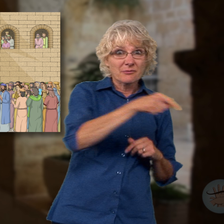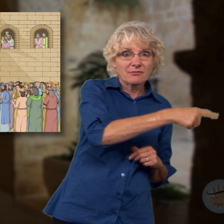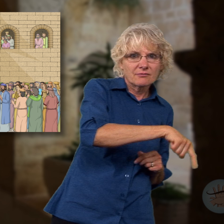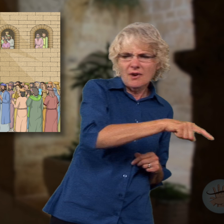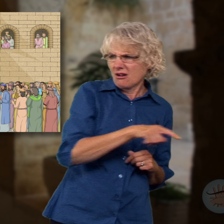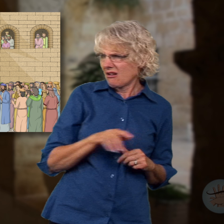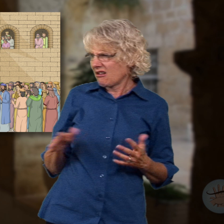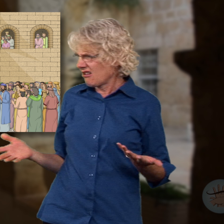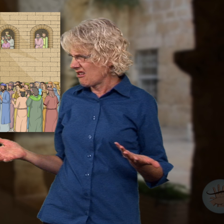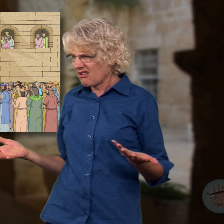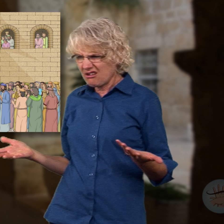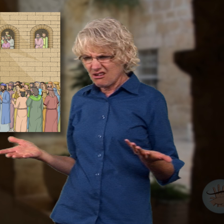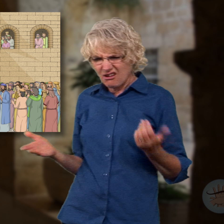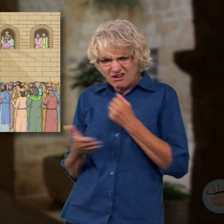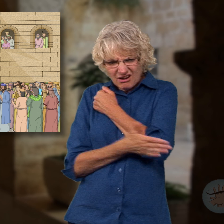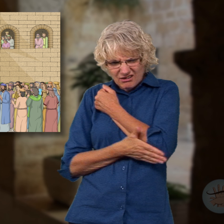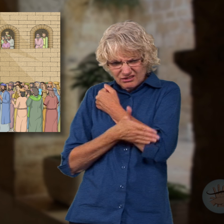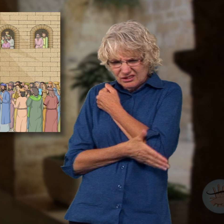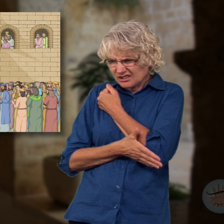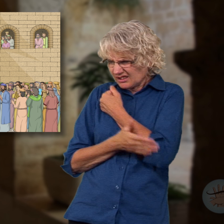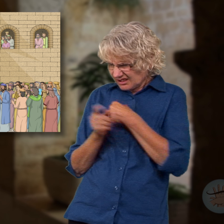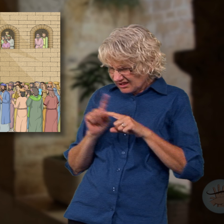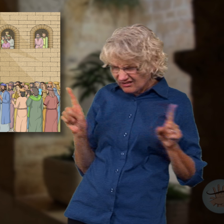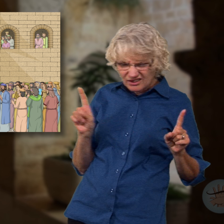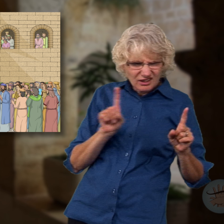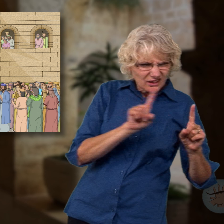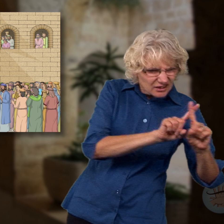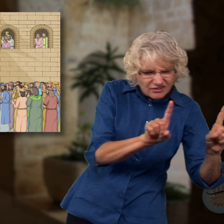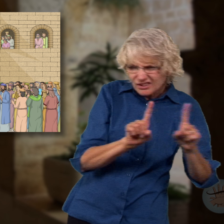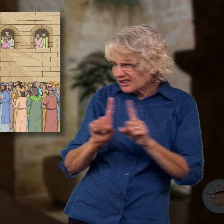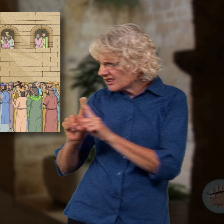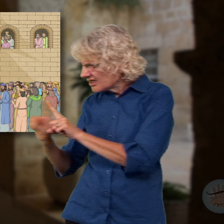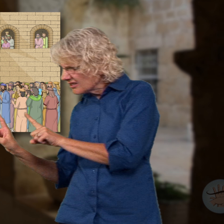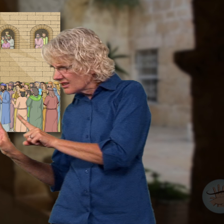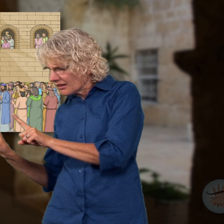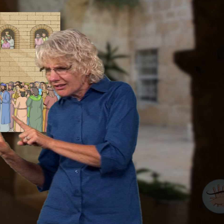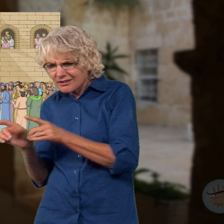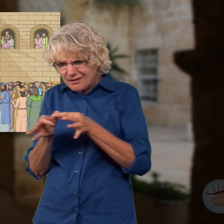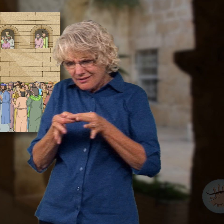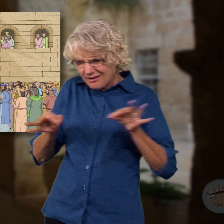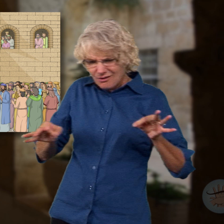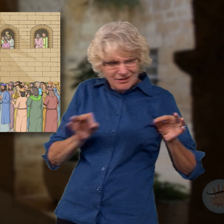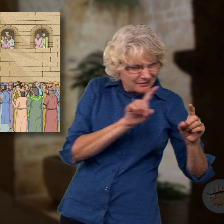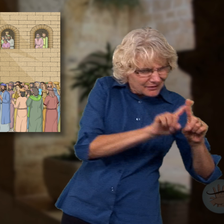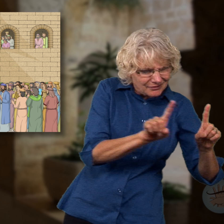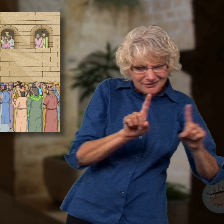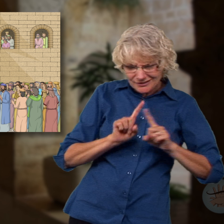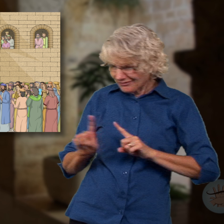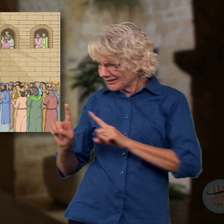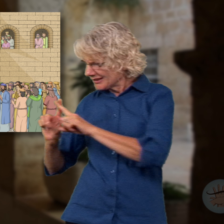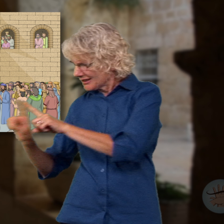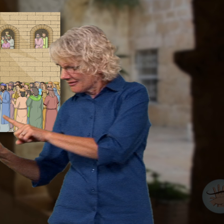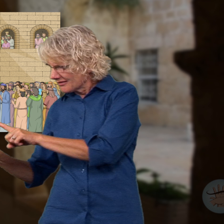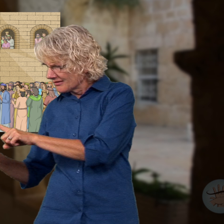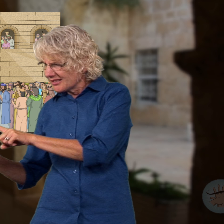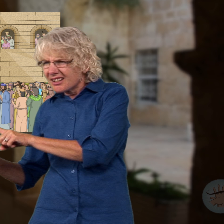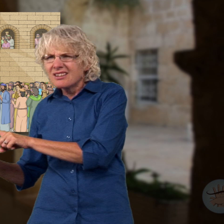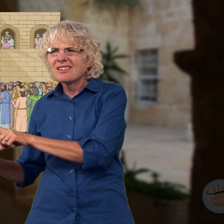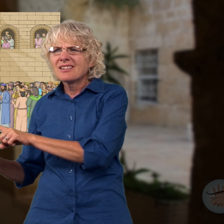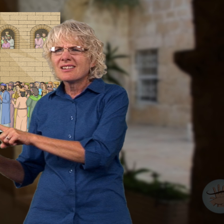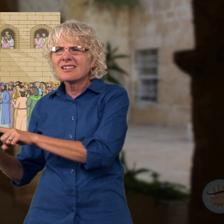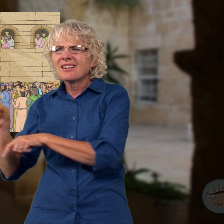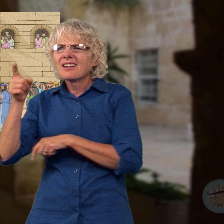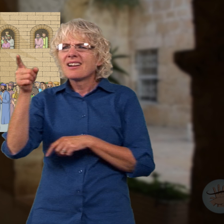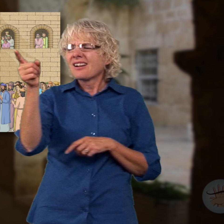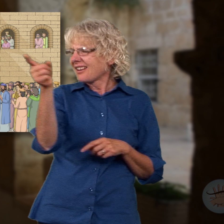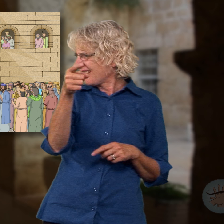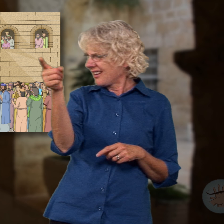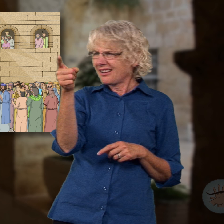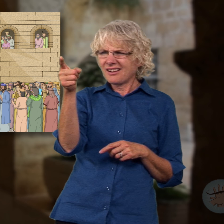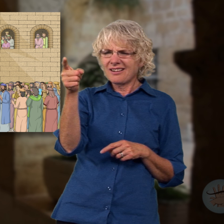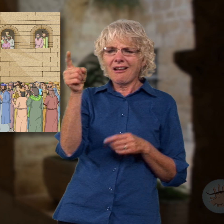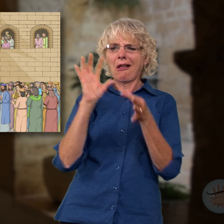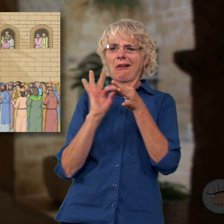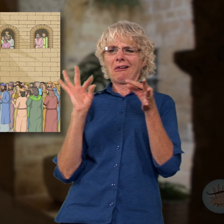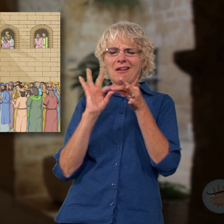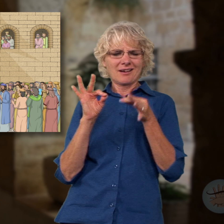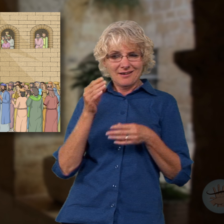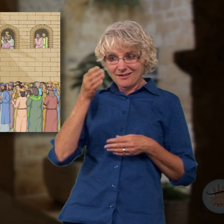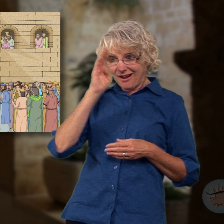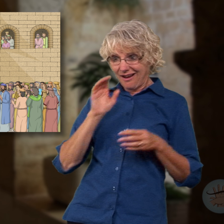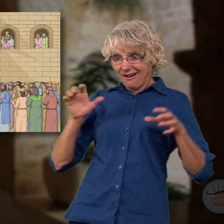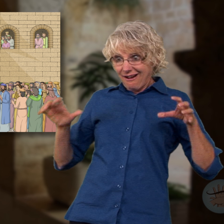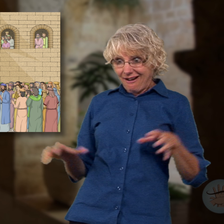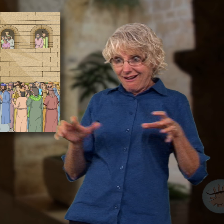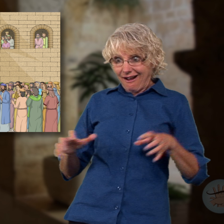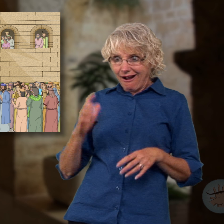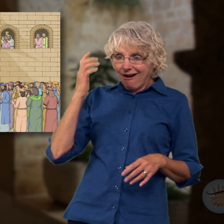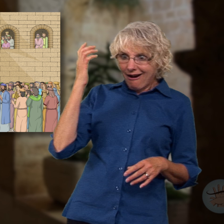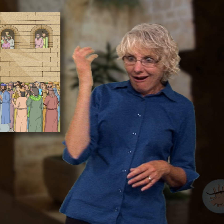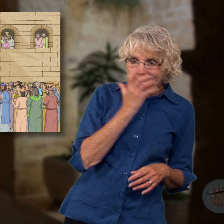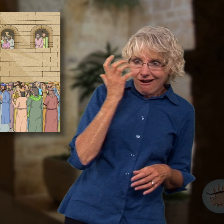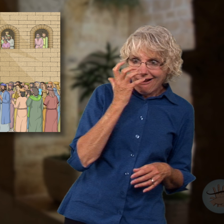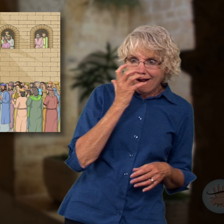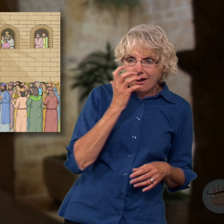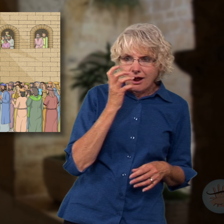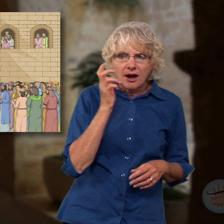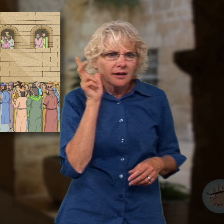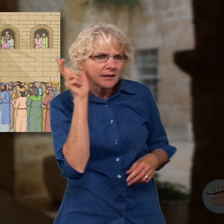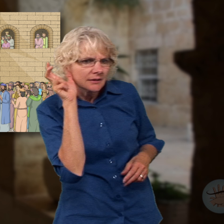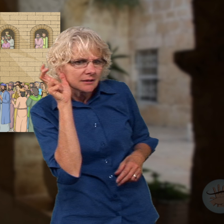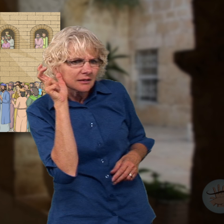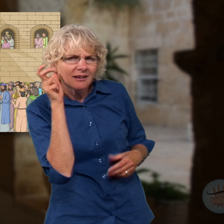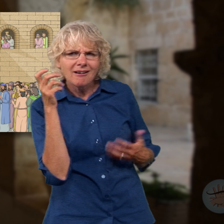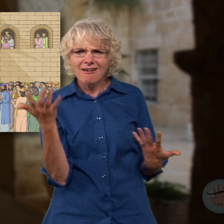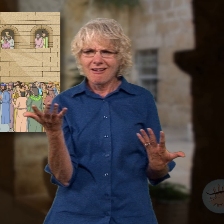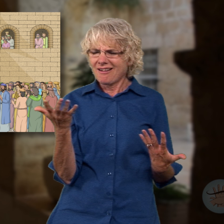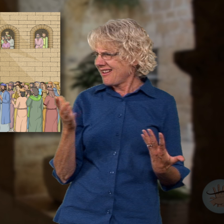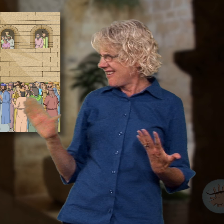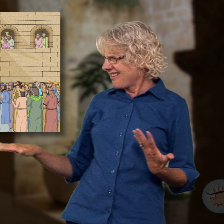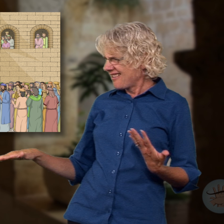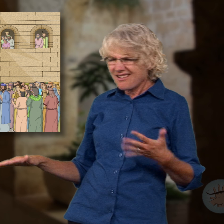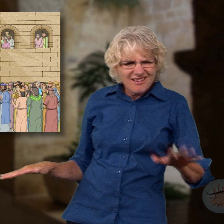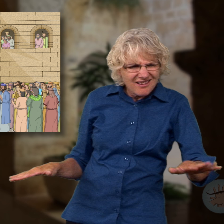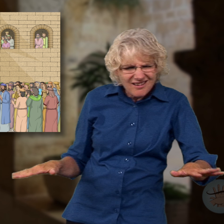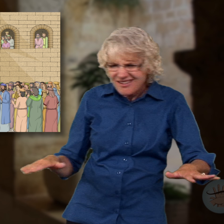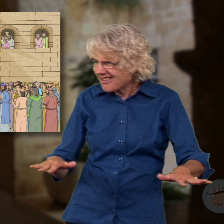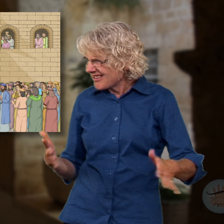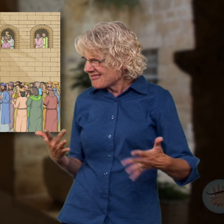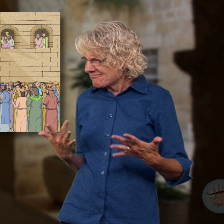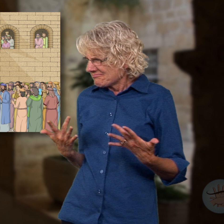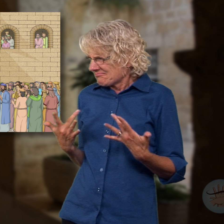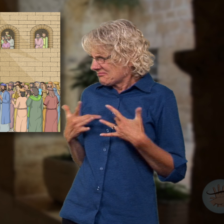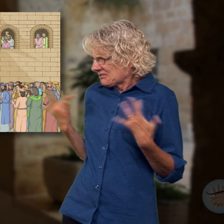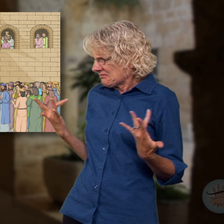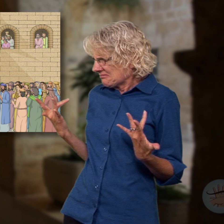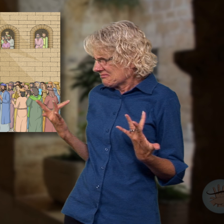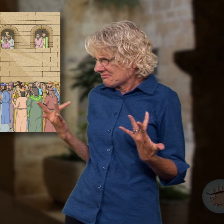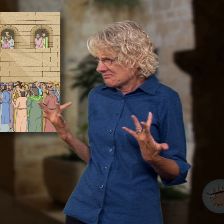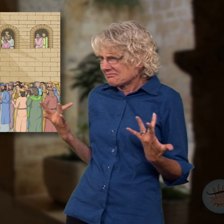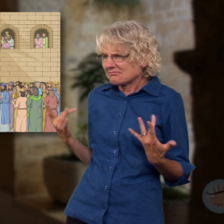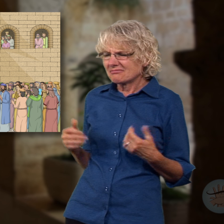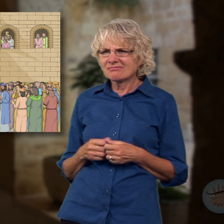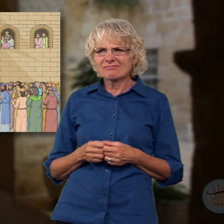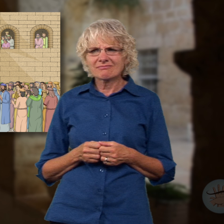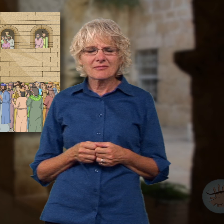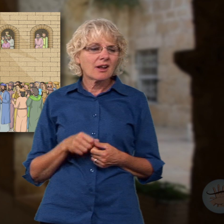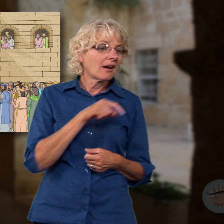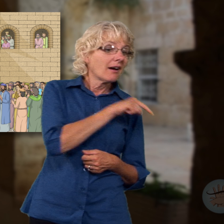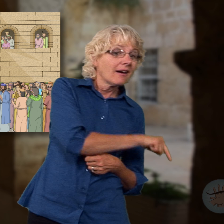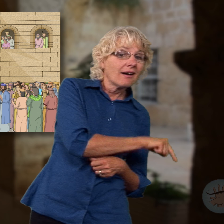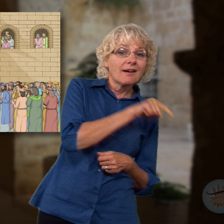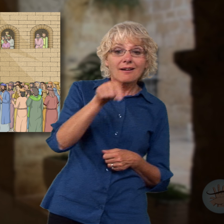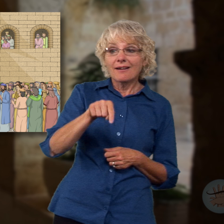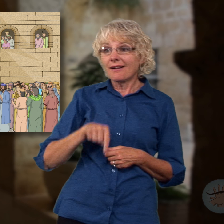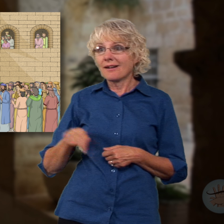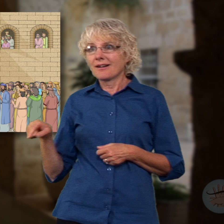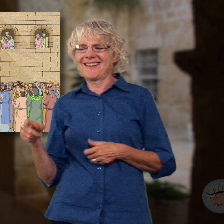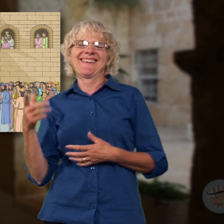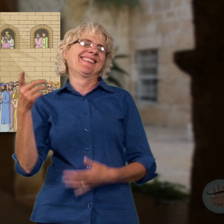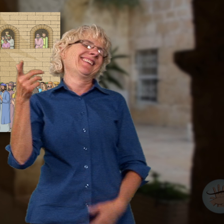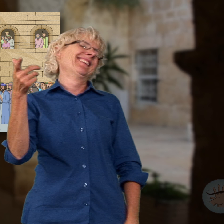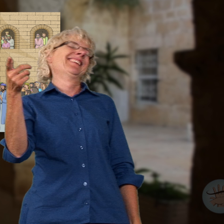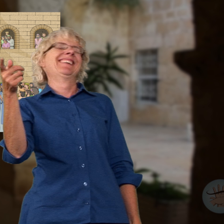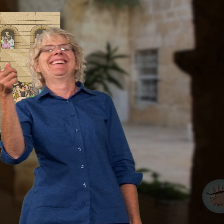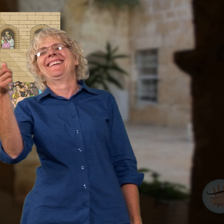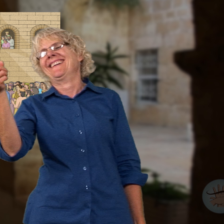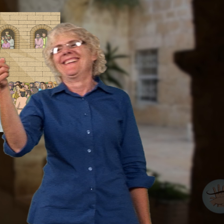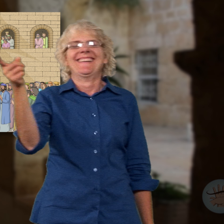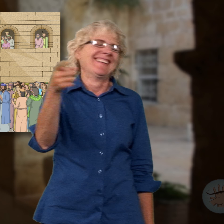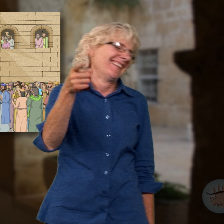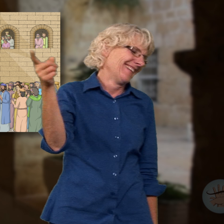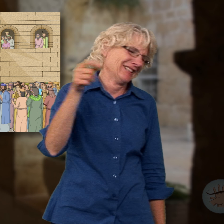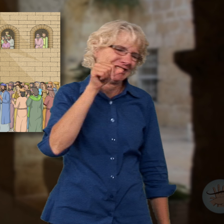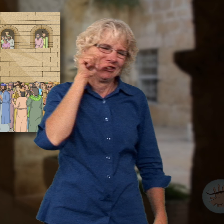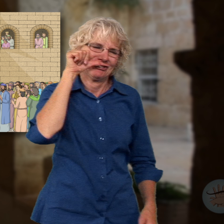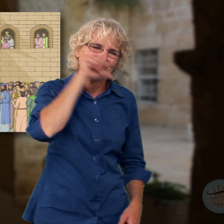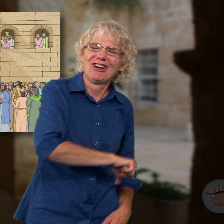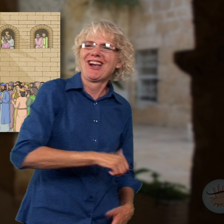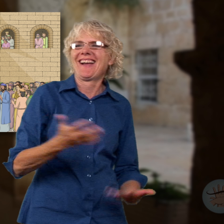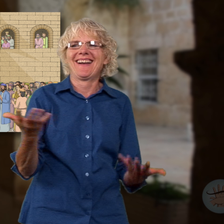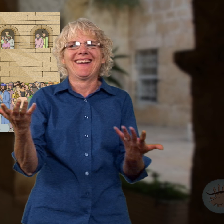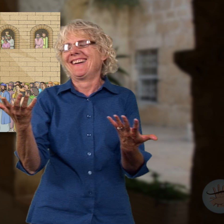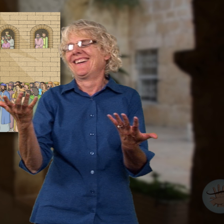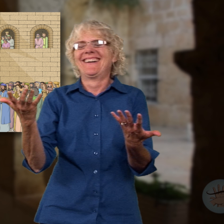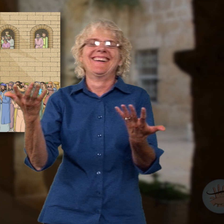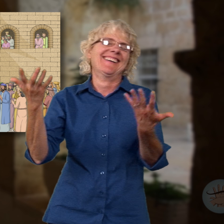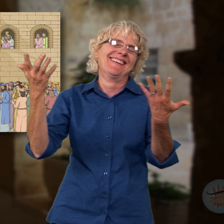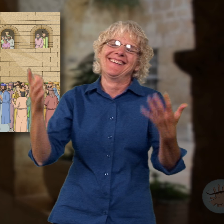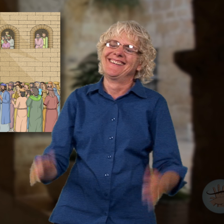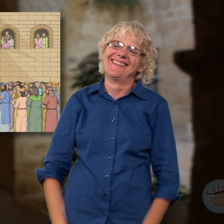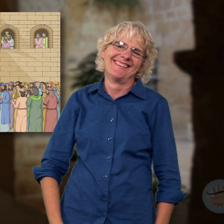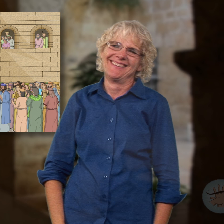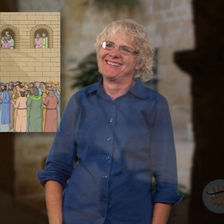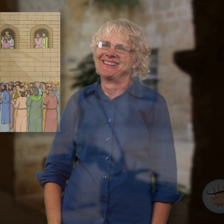Cretans and Arabs—we hear them declaring the wonders of God in our own tongues!” Astounded and perplexed, they asked one another, “What does this mean?”